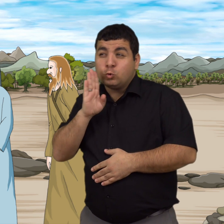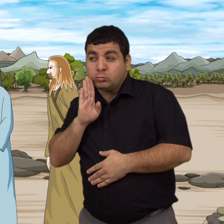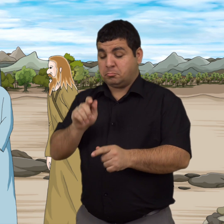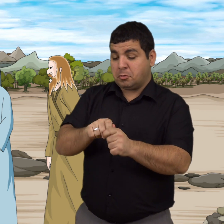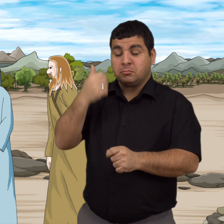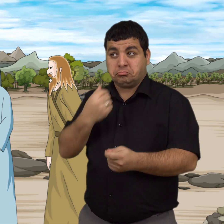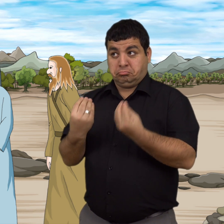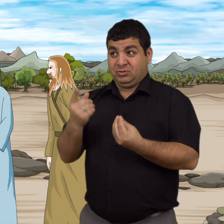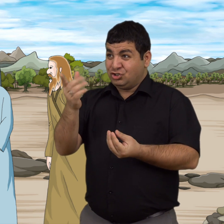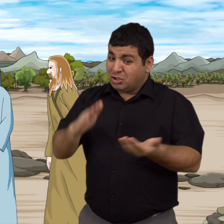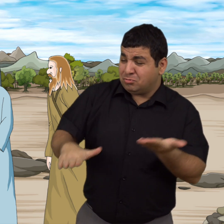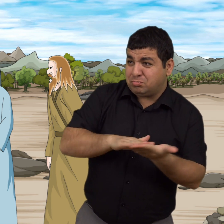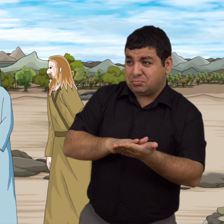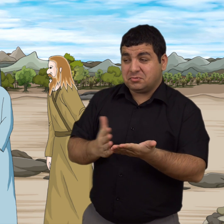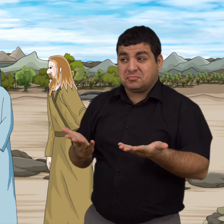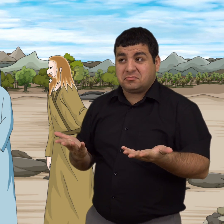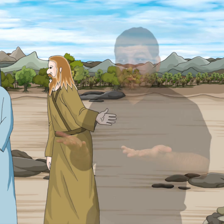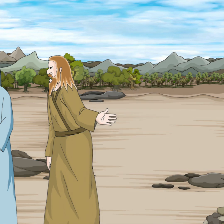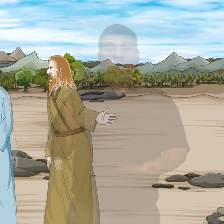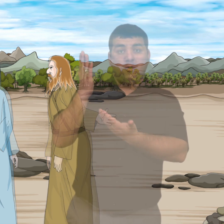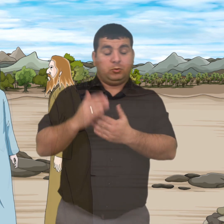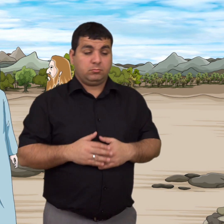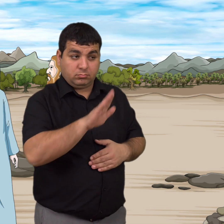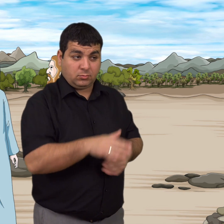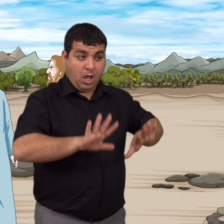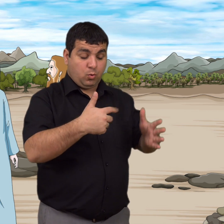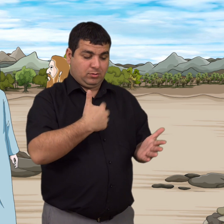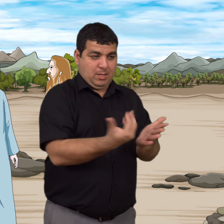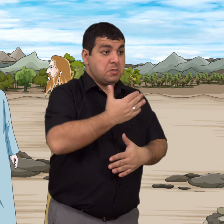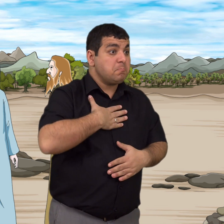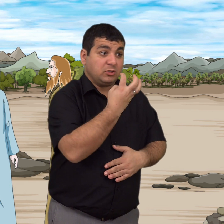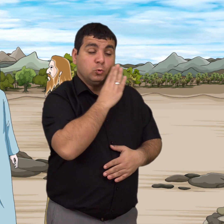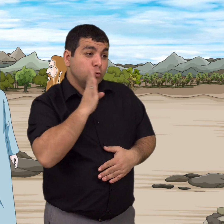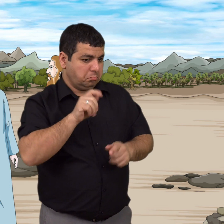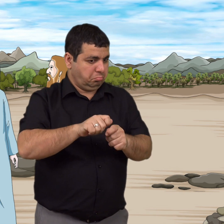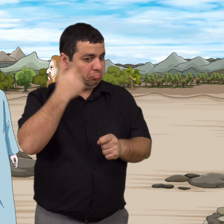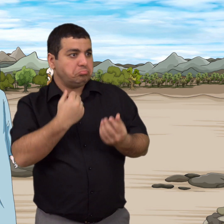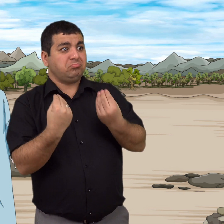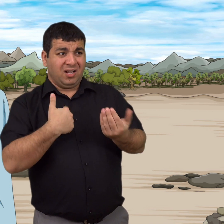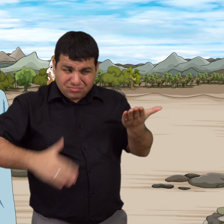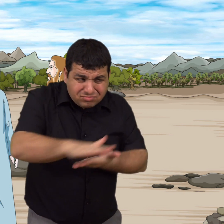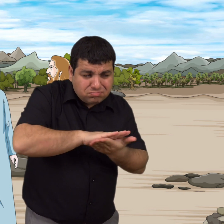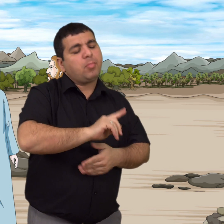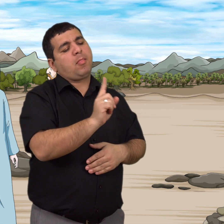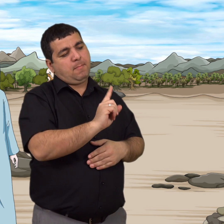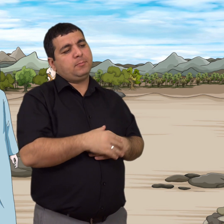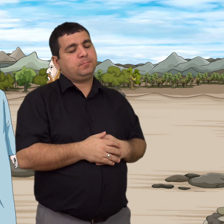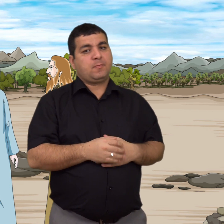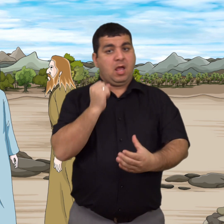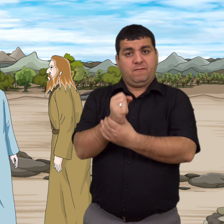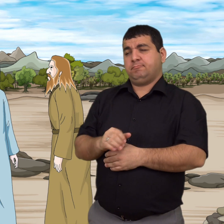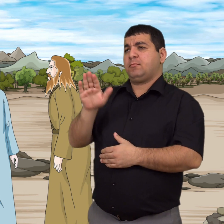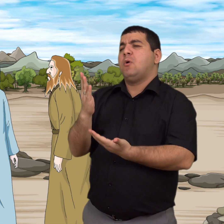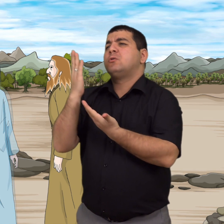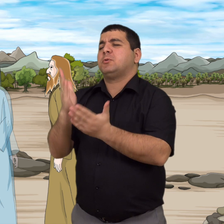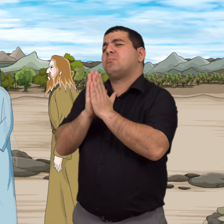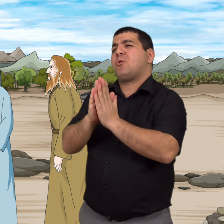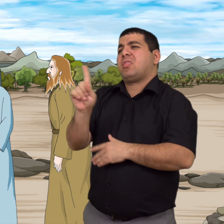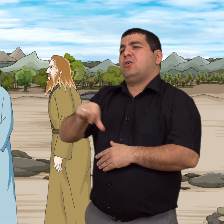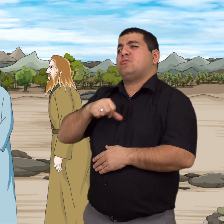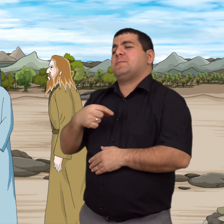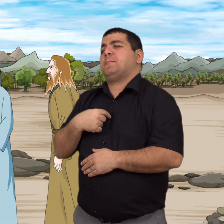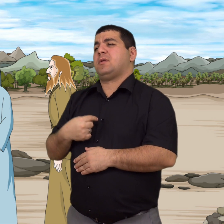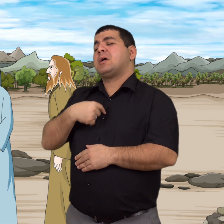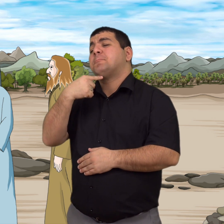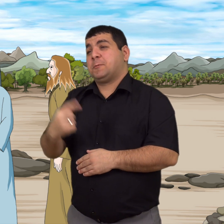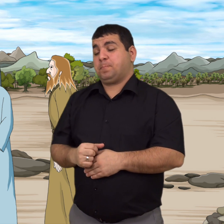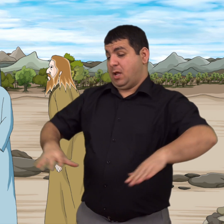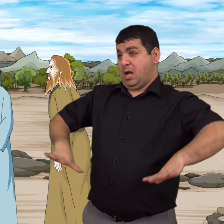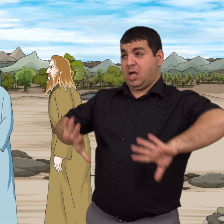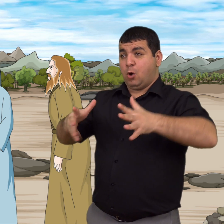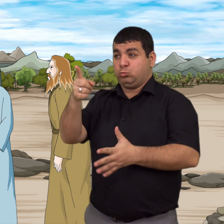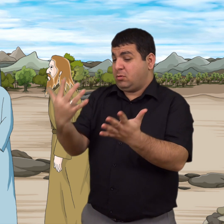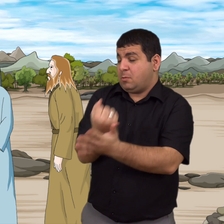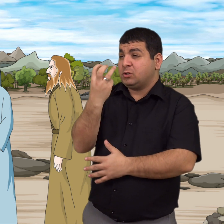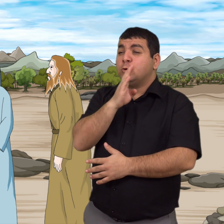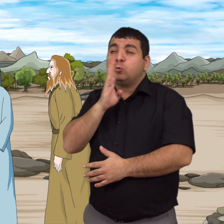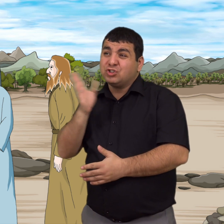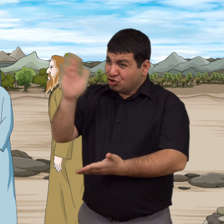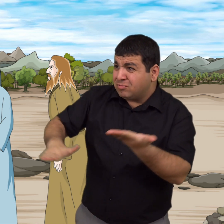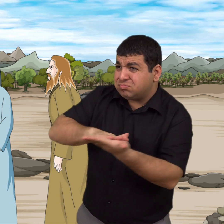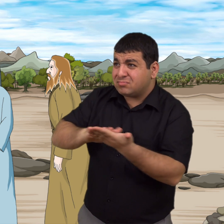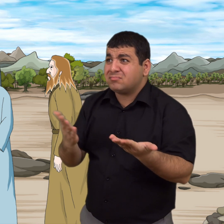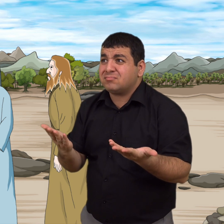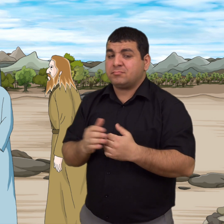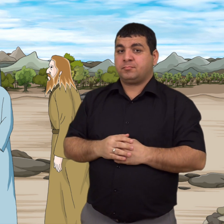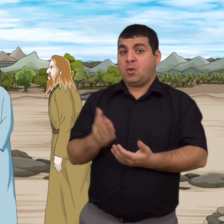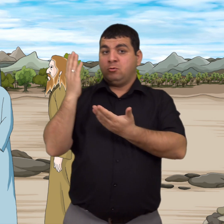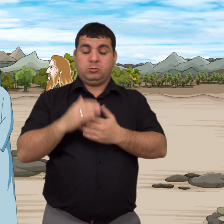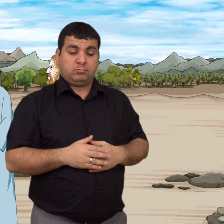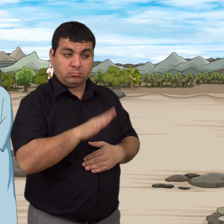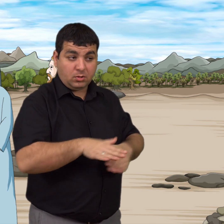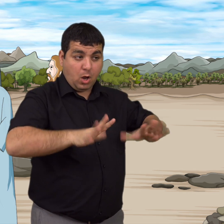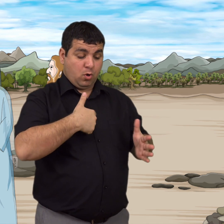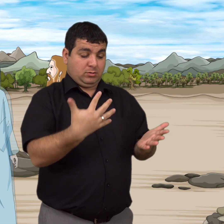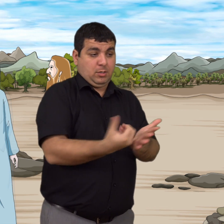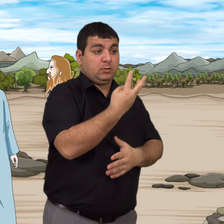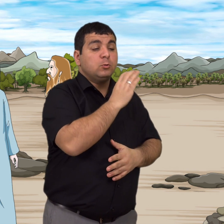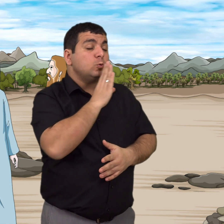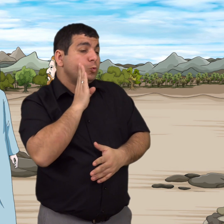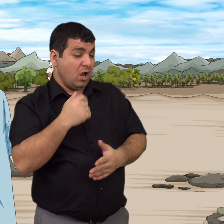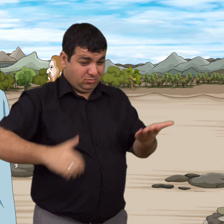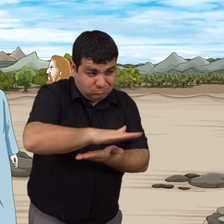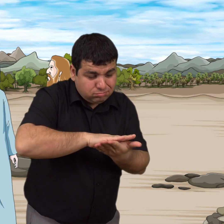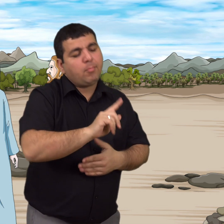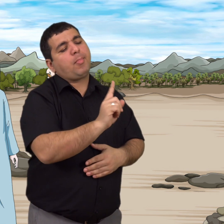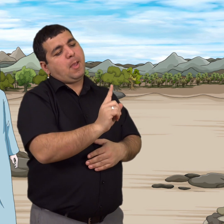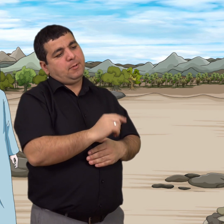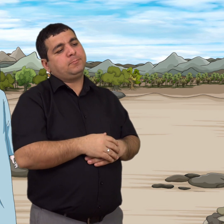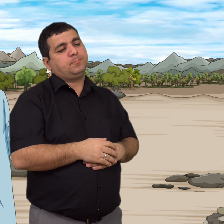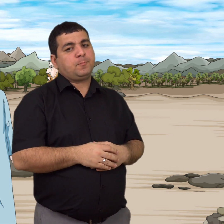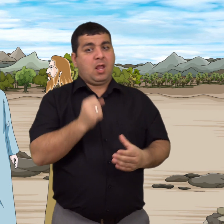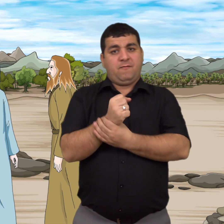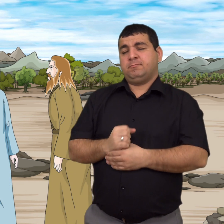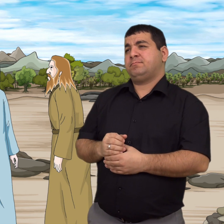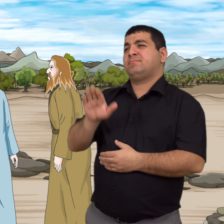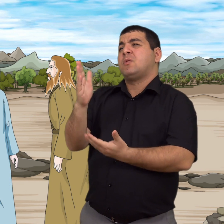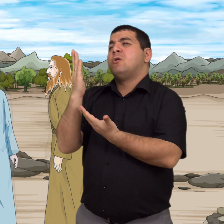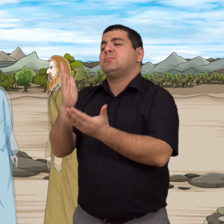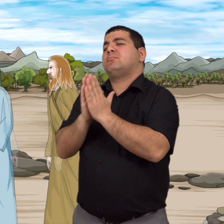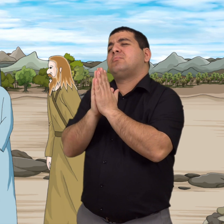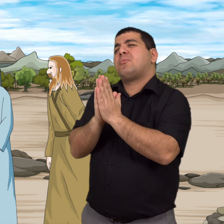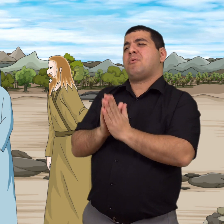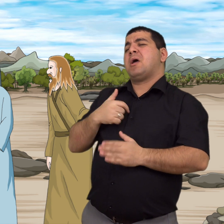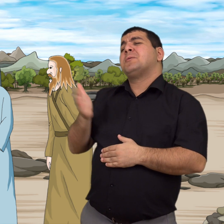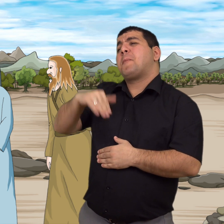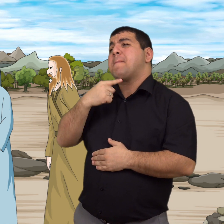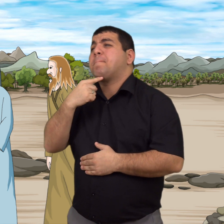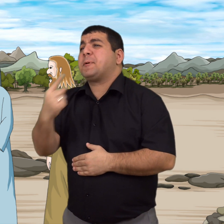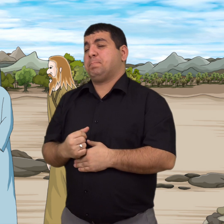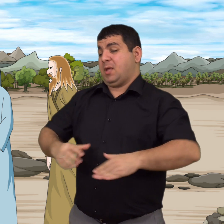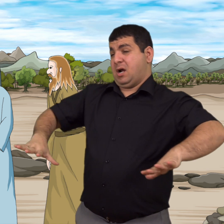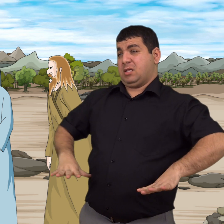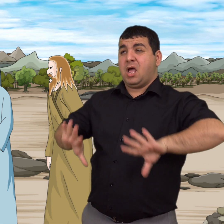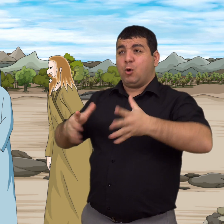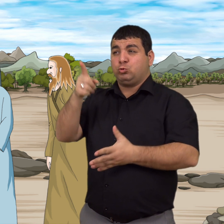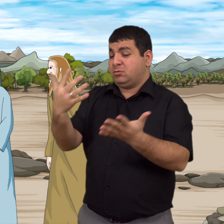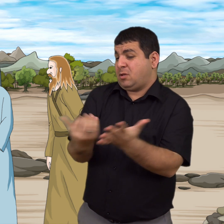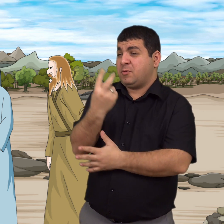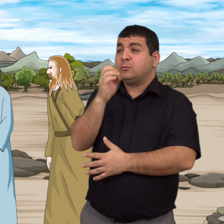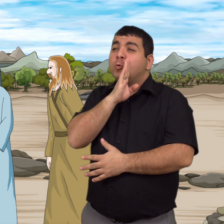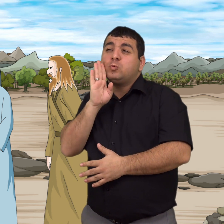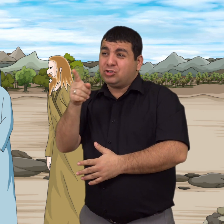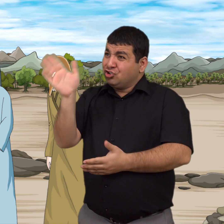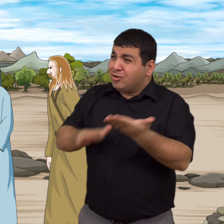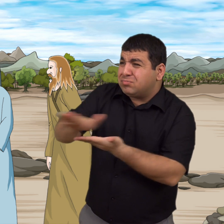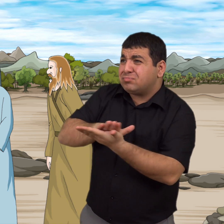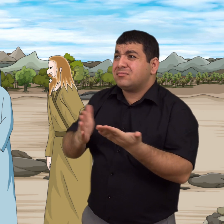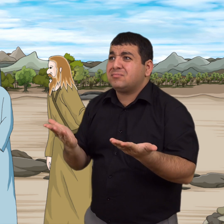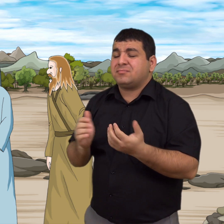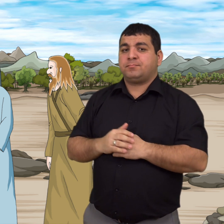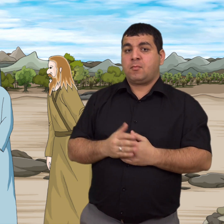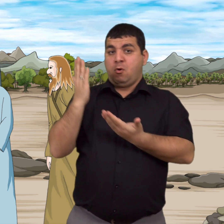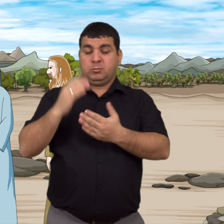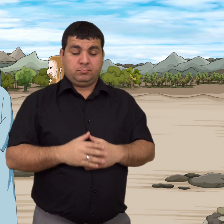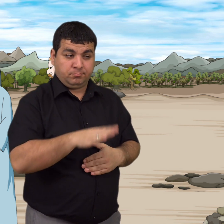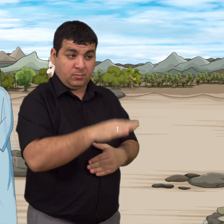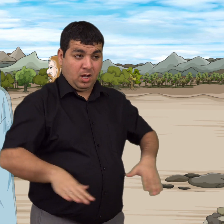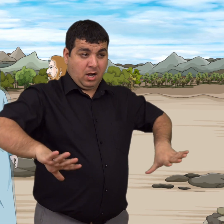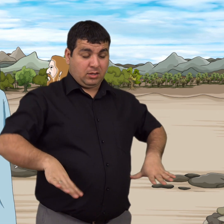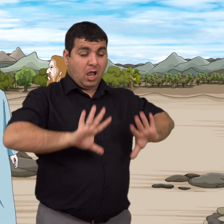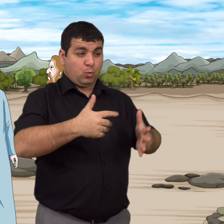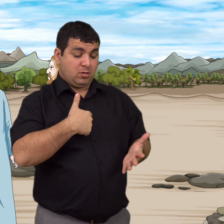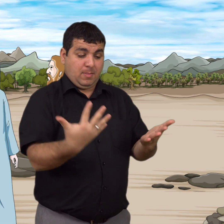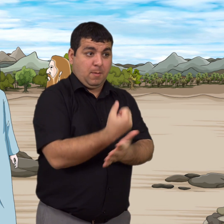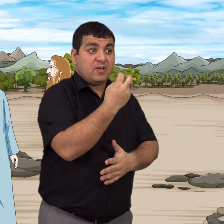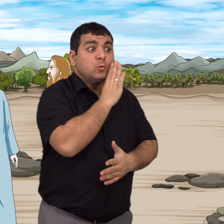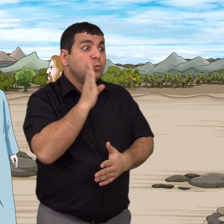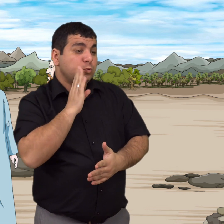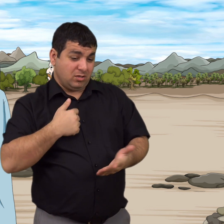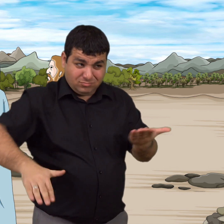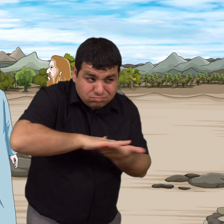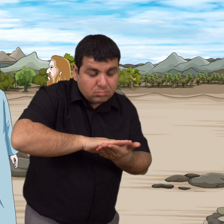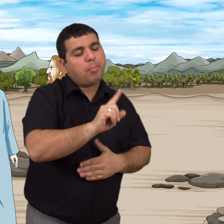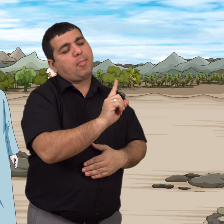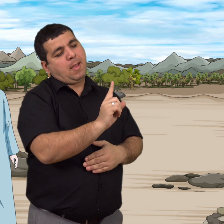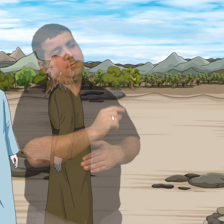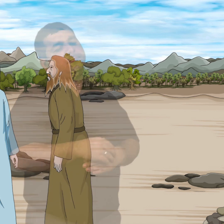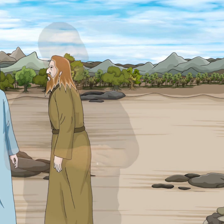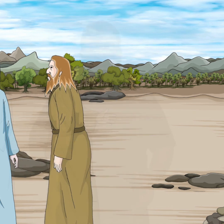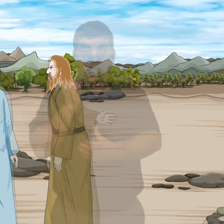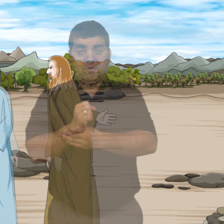He replied, “If I find forty-five there, I will not destroy it.” Once again Abraham spoke to the LORD, “Suppose forty are found there?” He answered, “On account of the forty, I will not do it.” Then Abraham said, “May the Lord not be angry, but let me speak further. Suppose thirty are found there?” He replied, “If I find thirty there, I will not do it.”